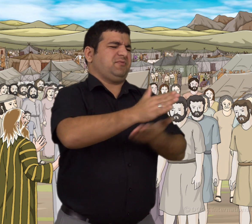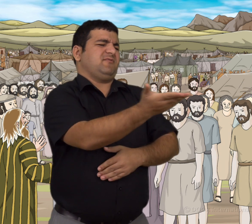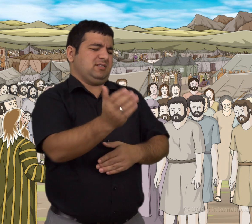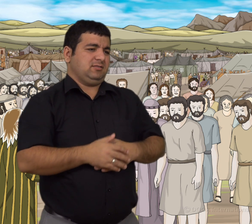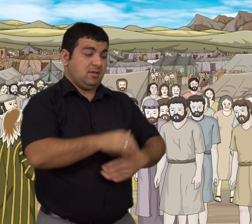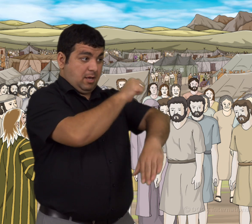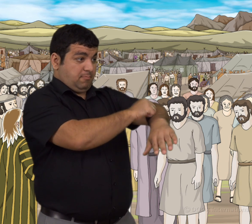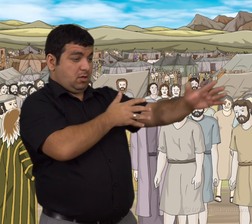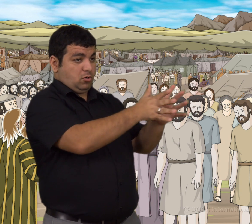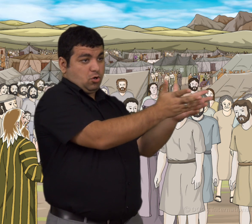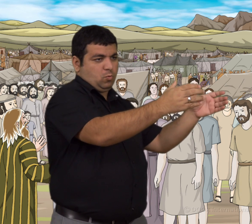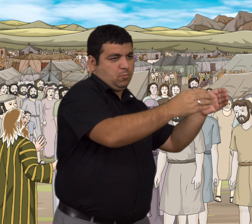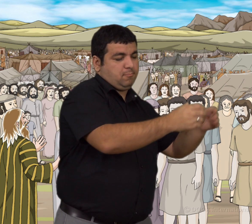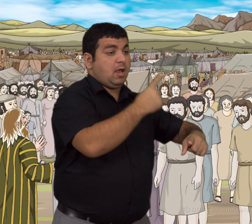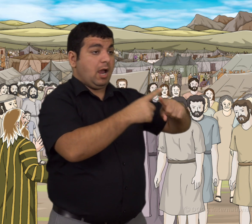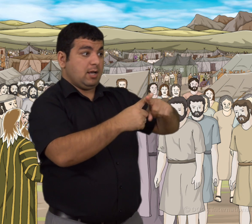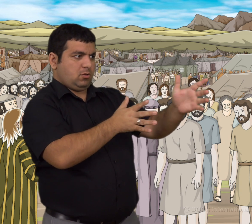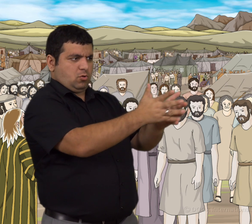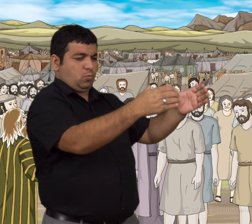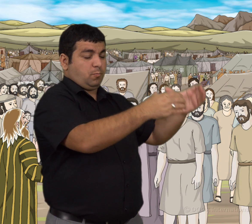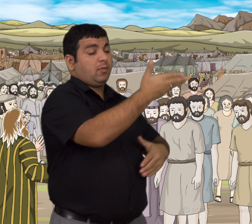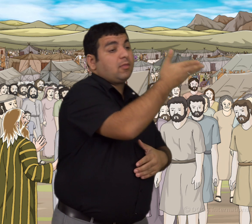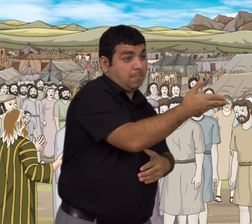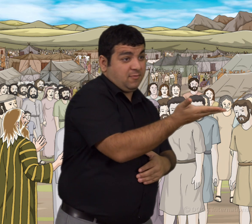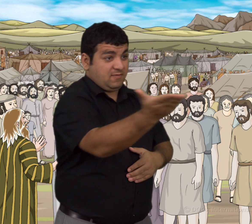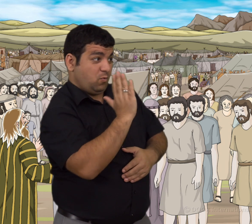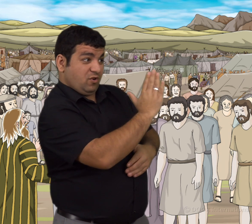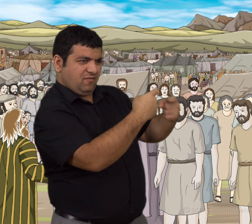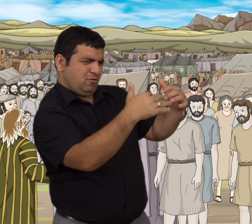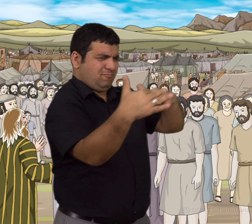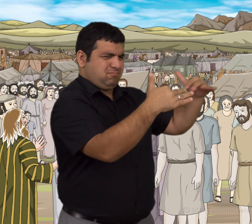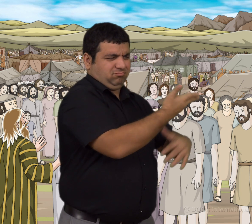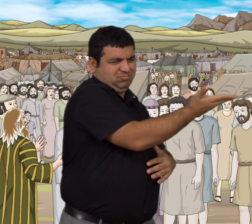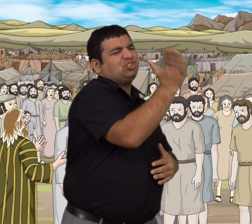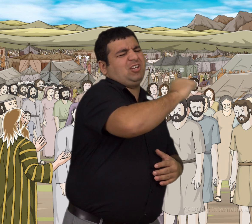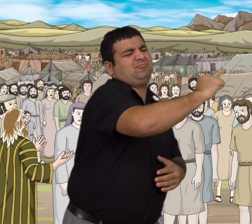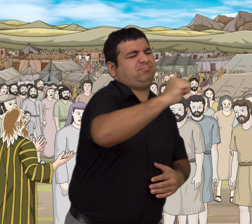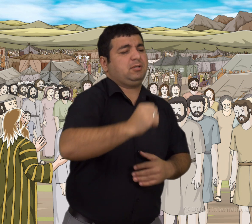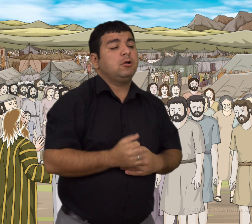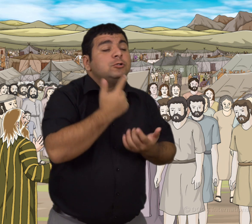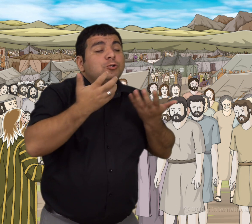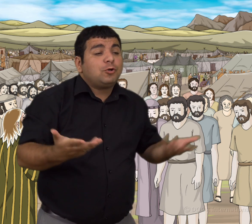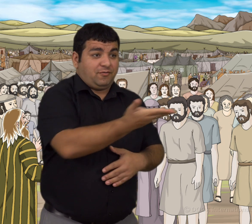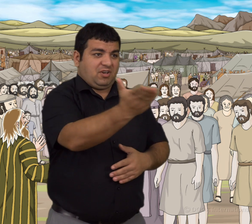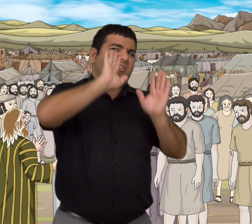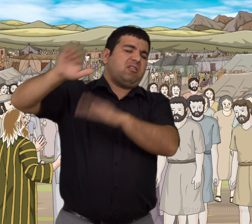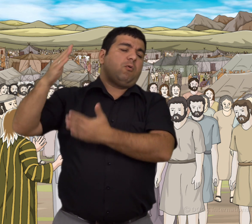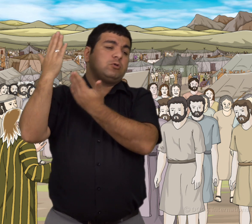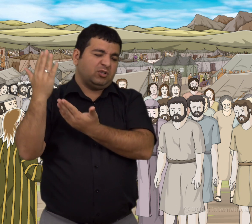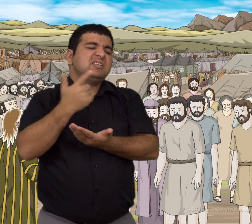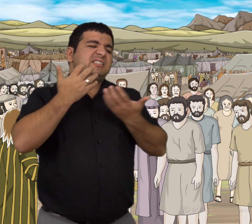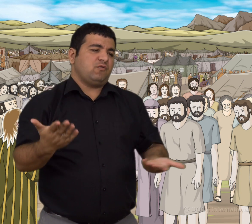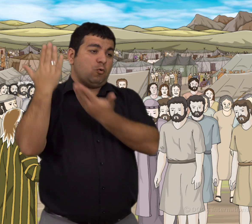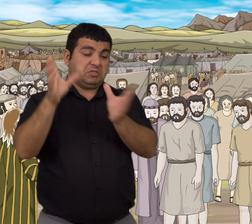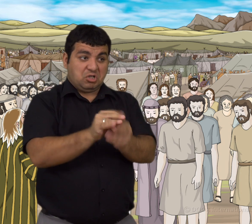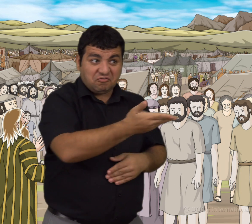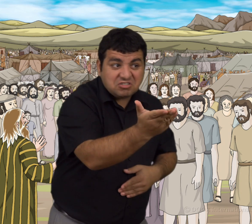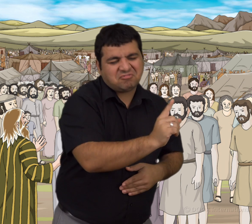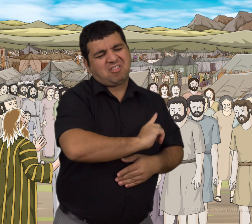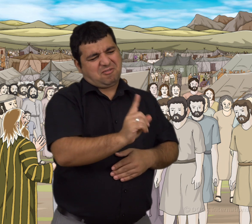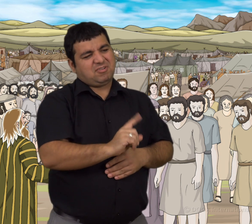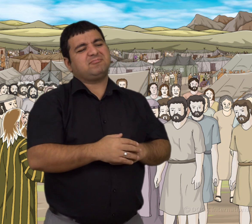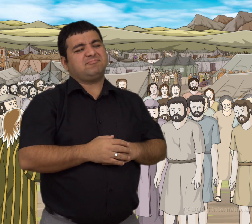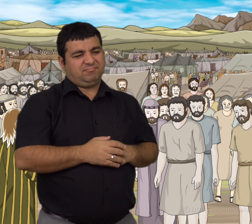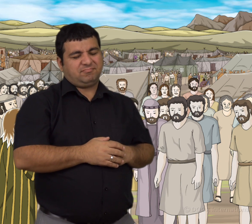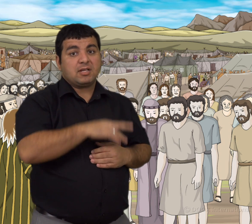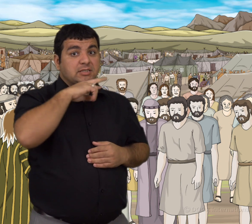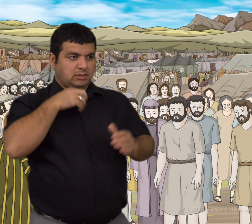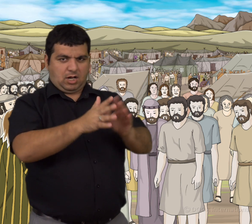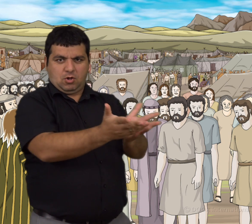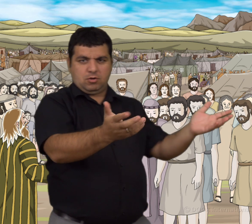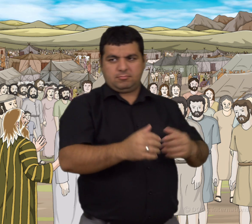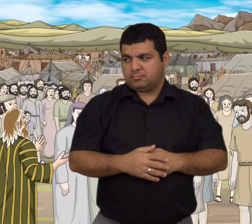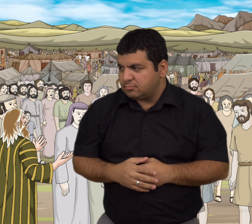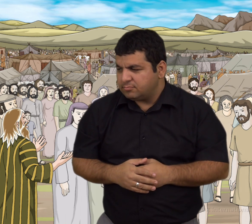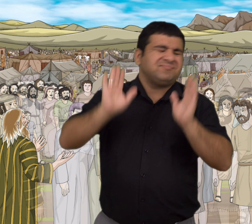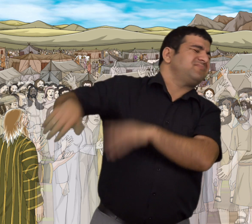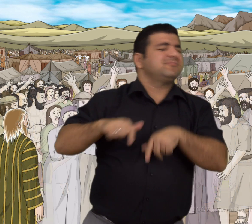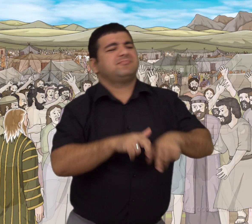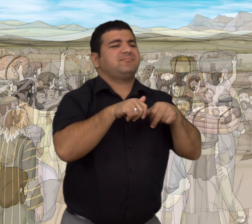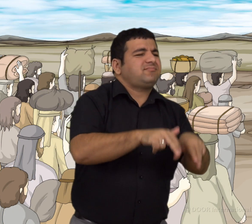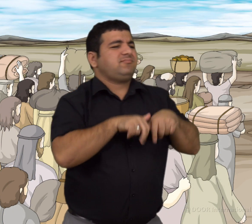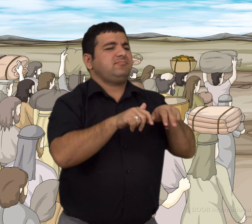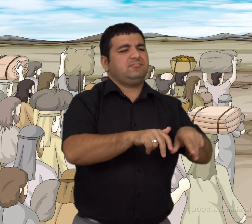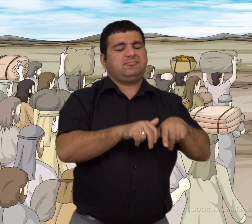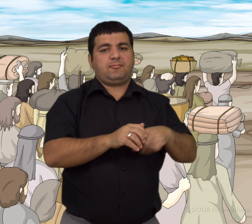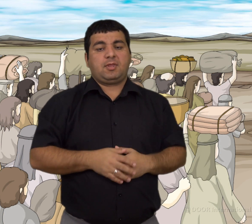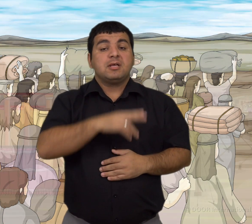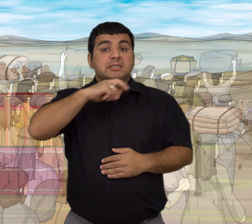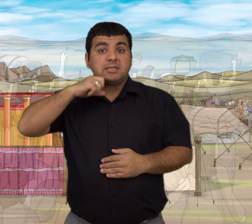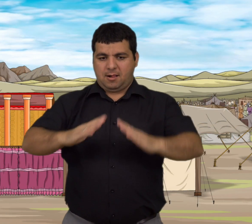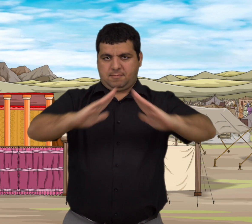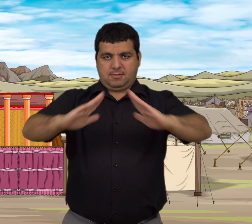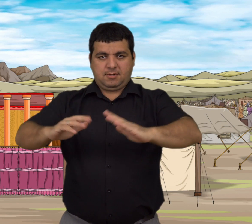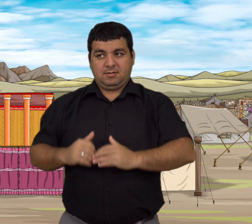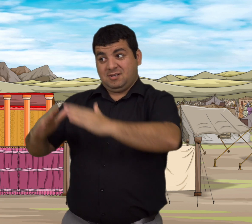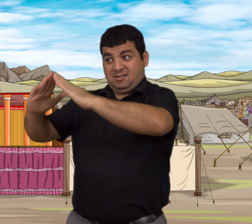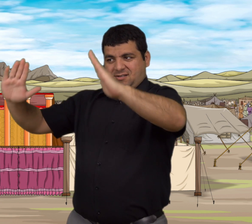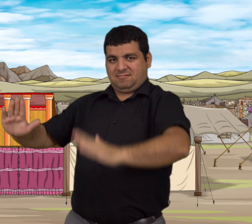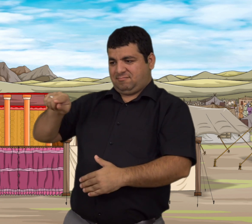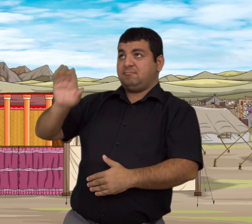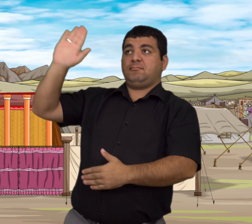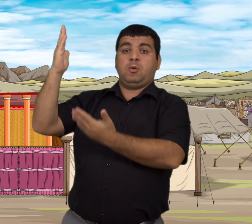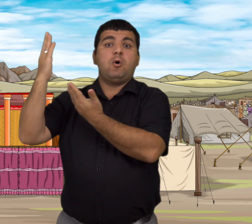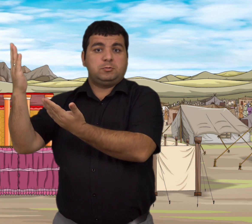For there the Amalekites and Canaanites will face you, and you will fall by the sword. Because you have turned away from the LORD, He will not be with you.”